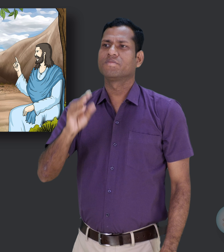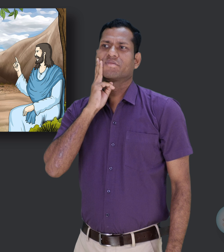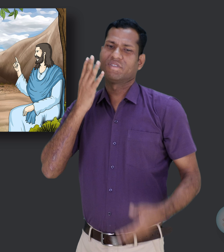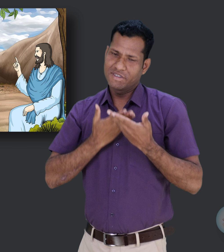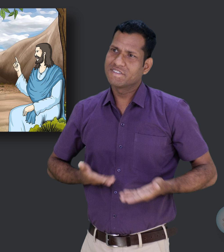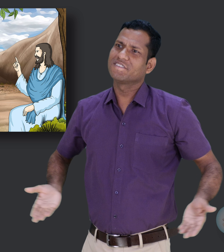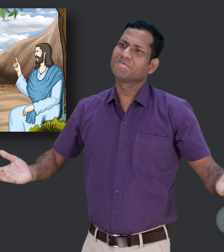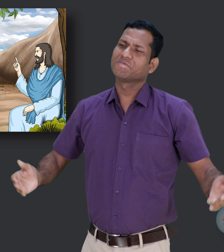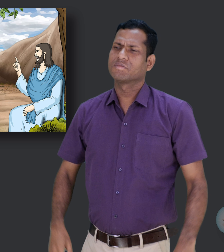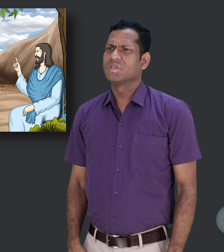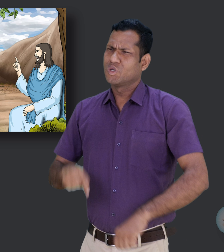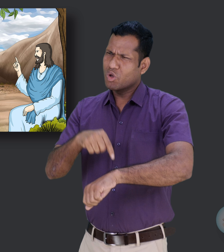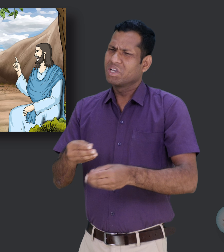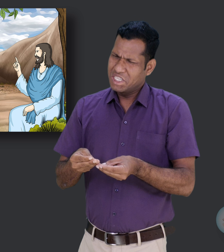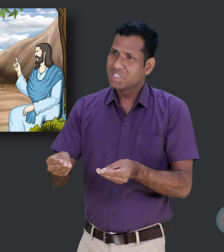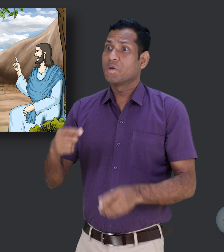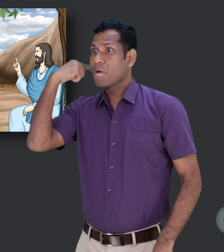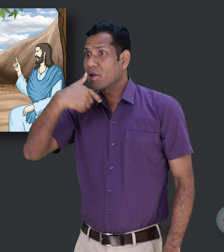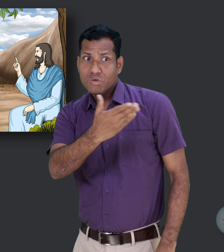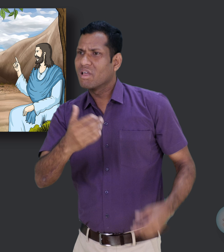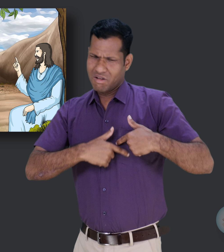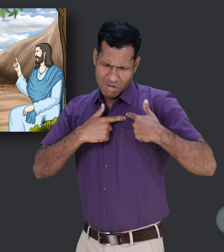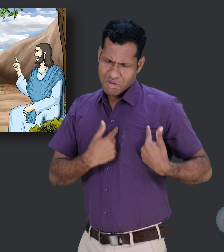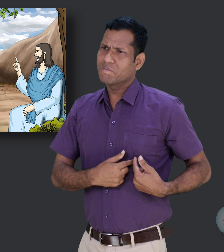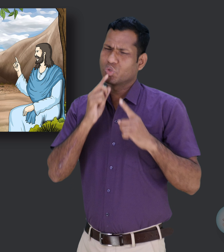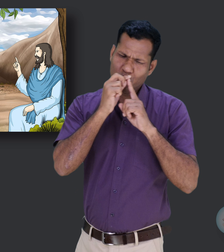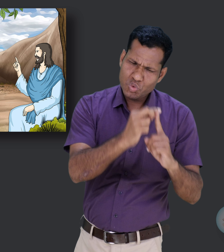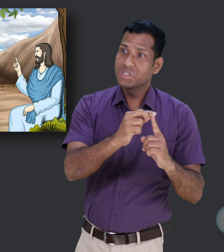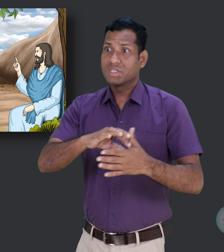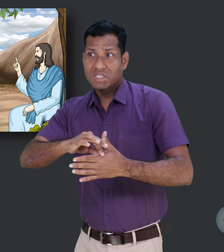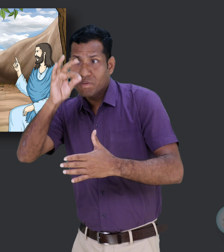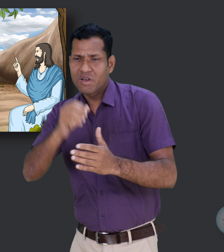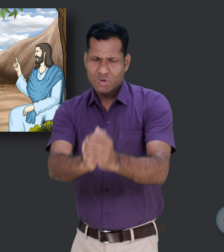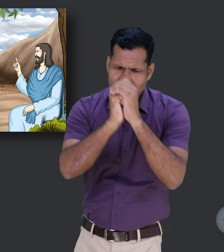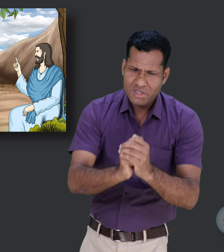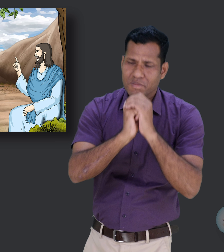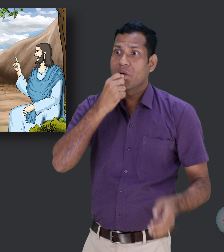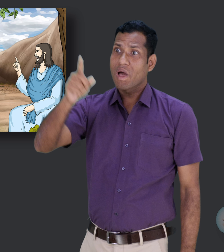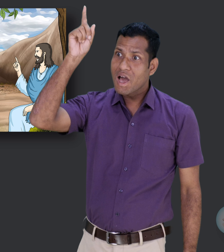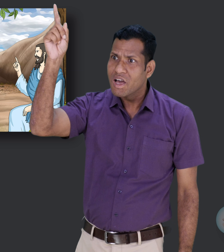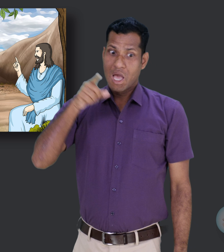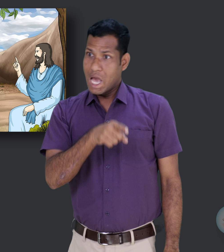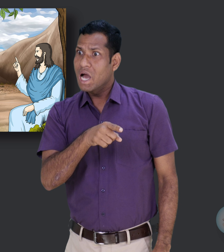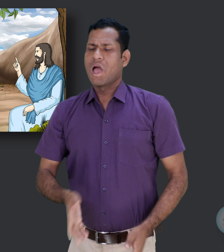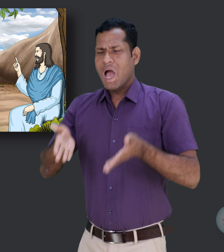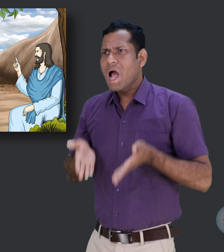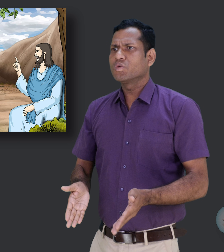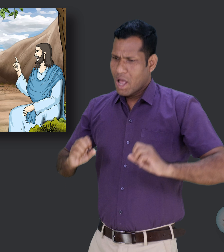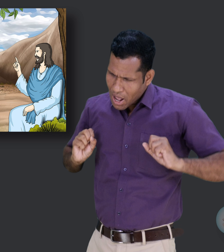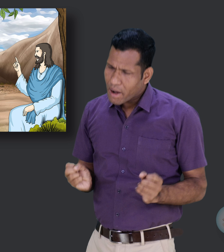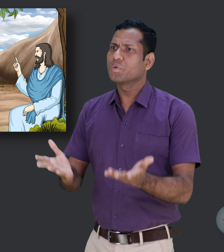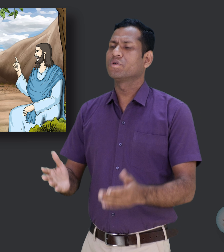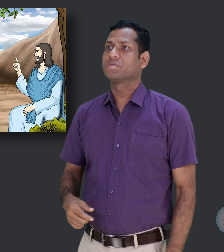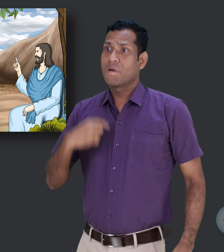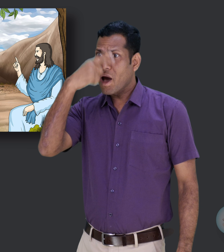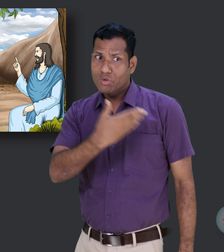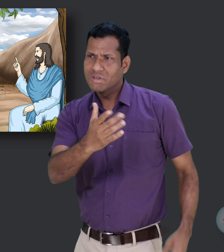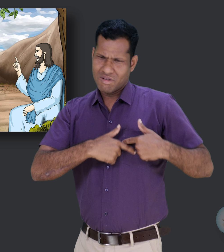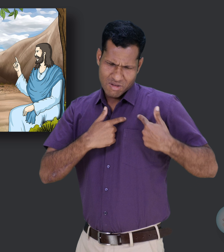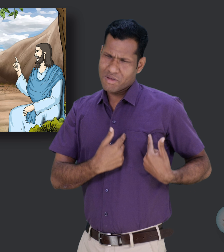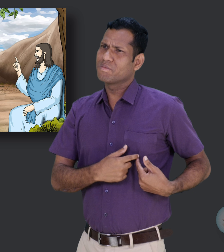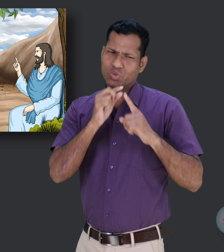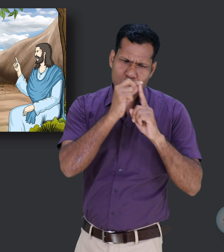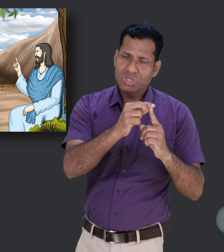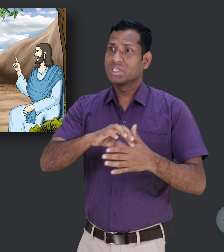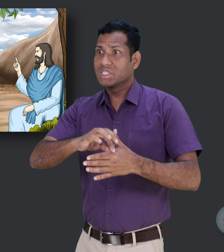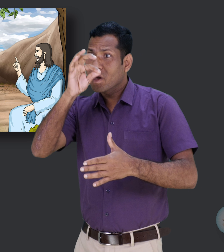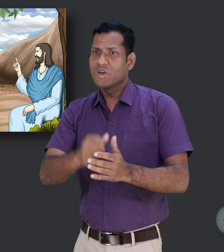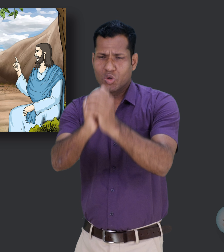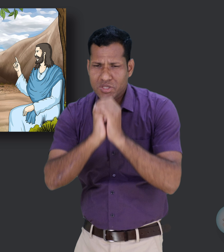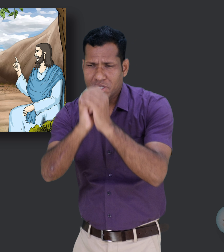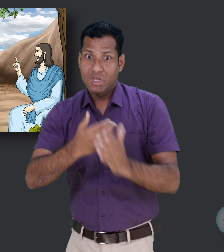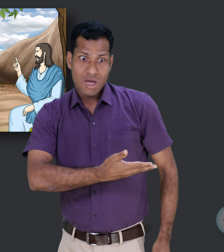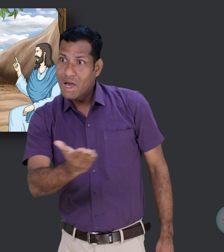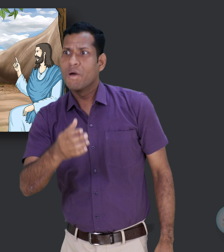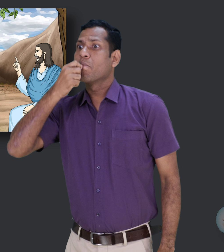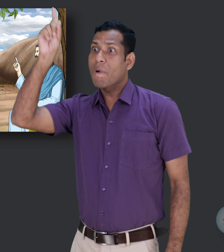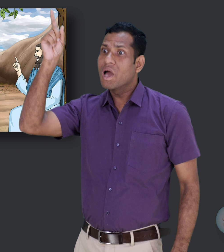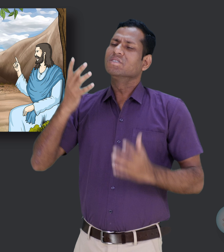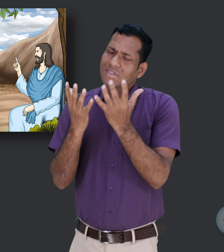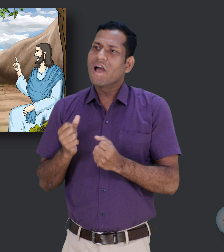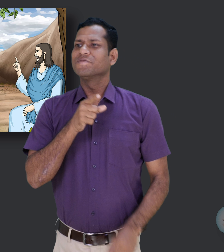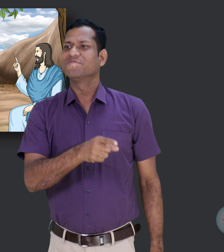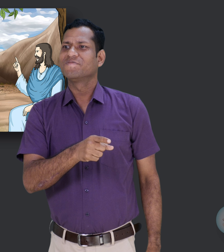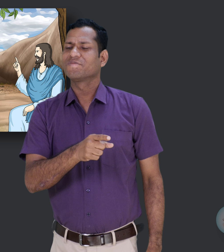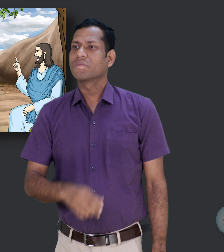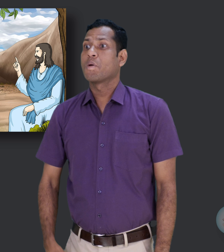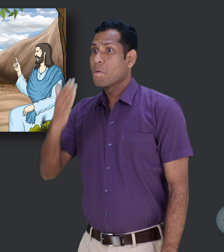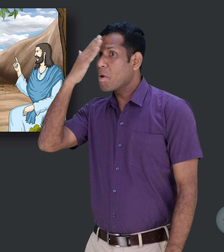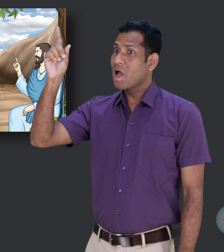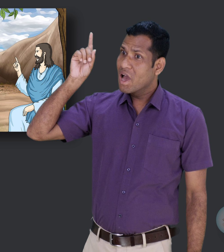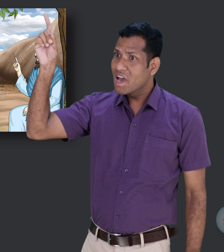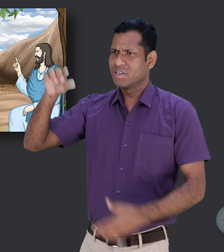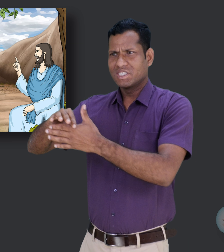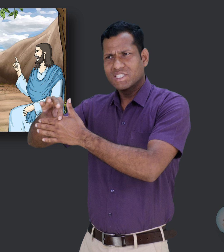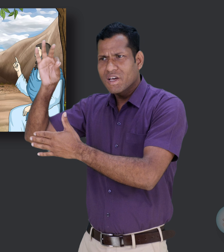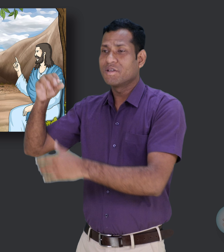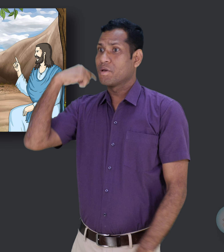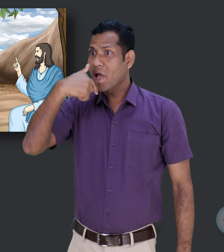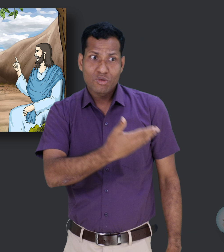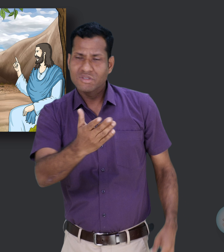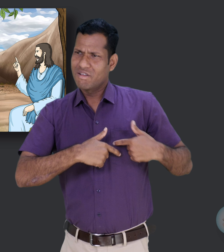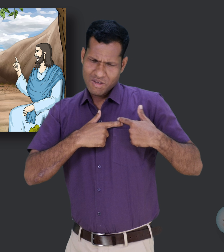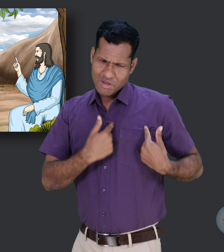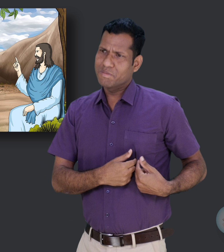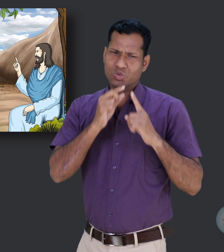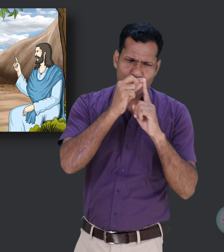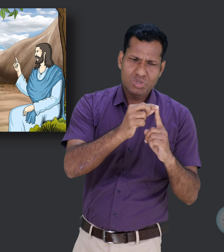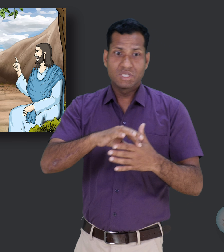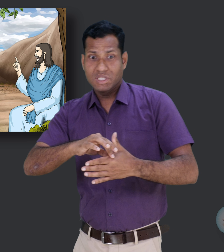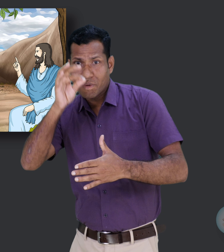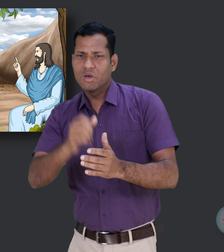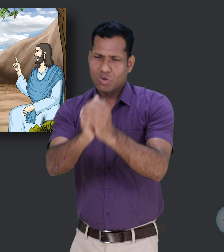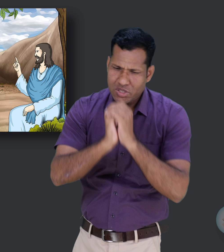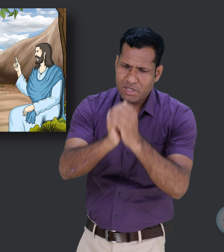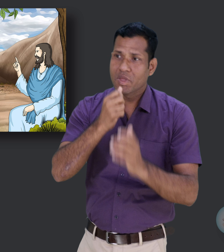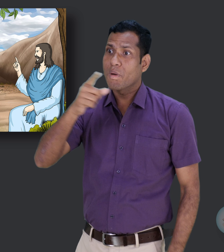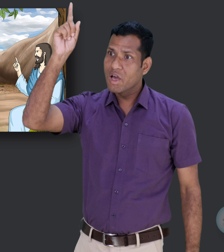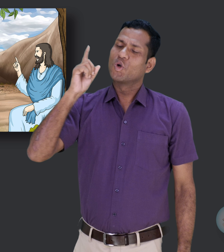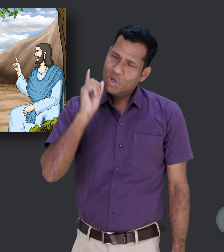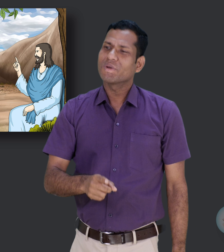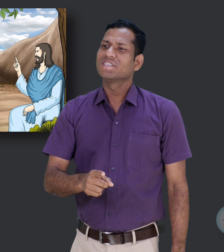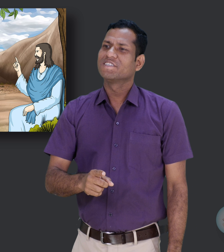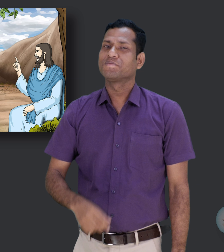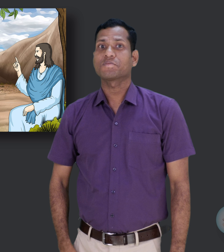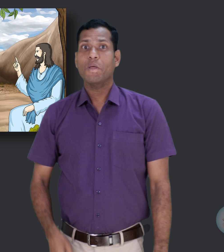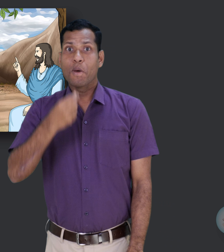But a time is coming and has now come when the true worshipers will worship the Father in spirit and in truth, for the Father is seeking such as these to worship Him.